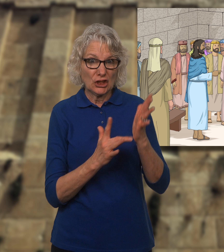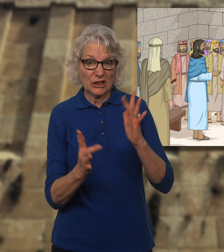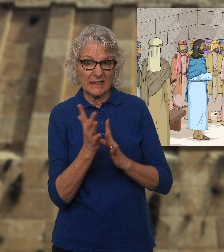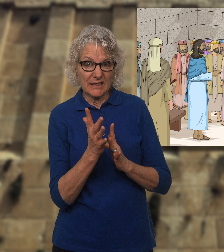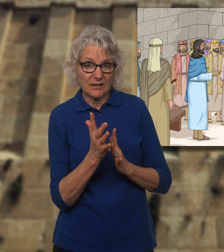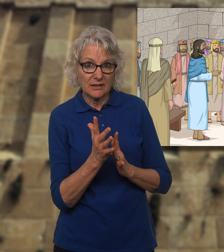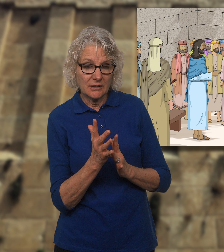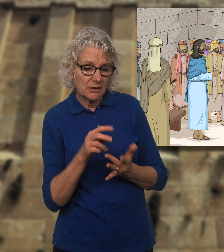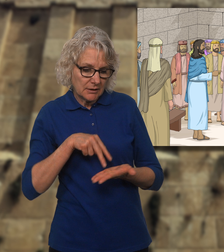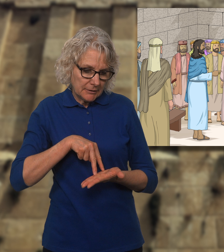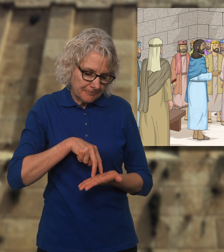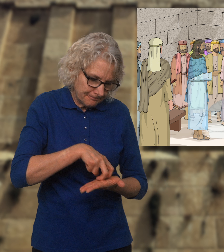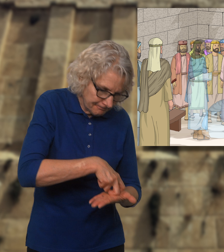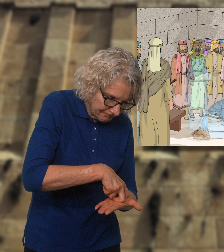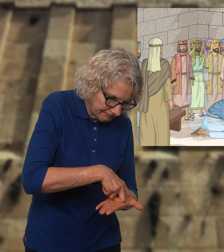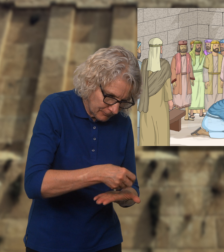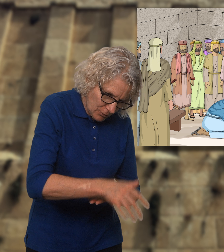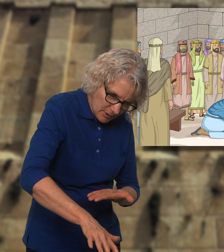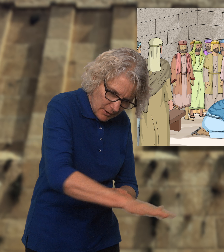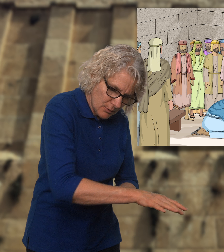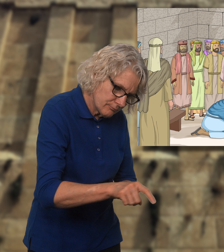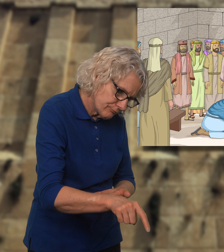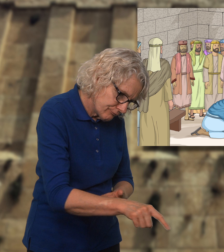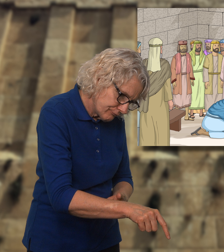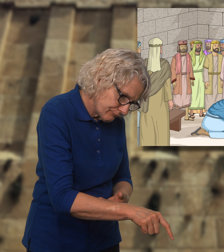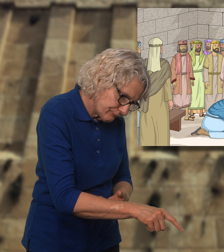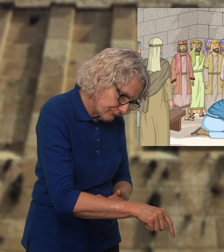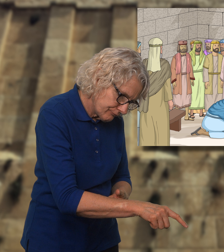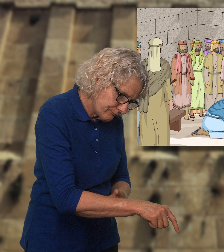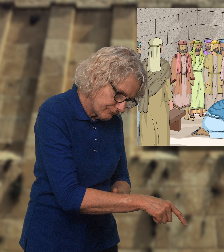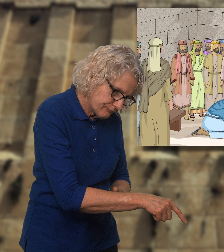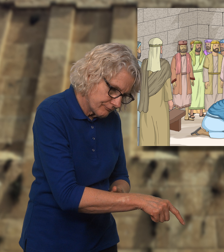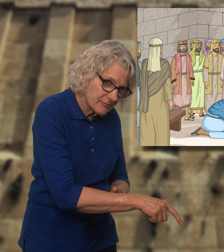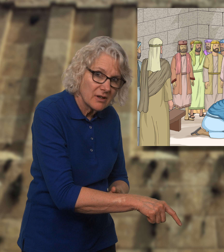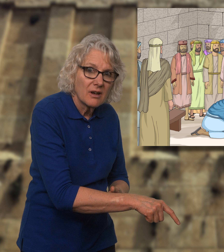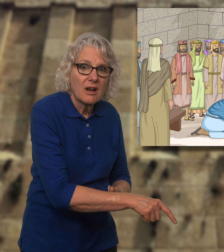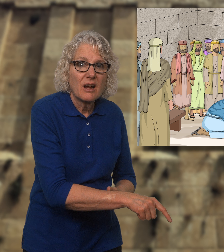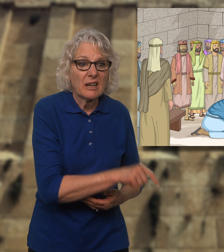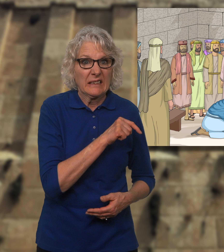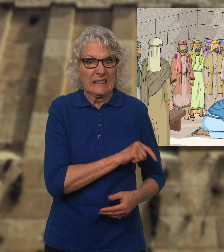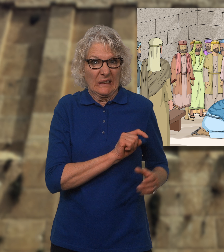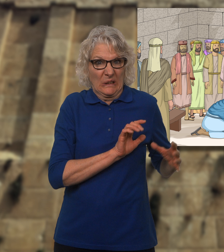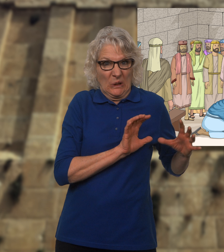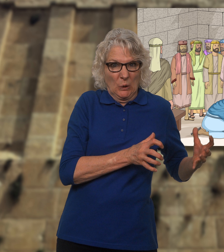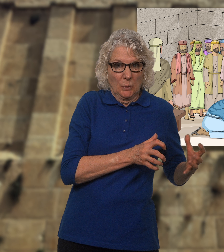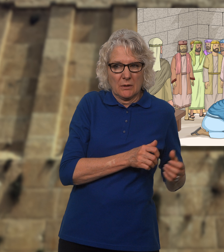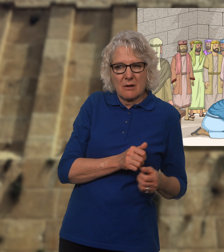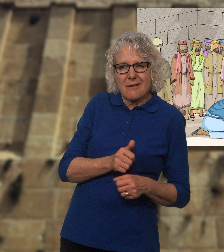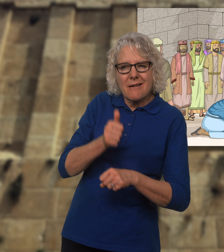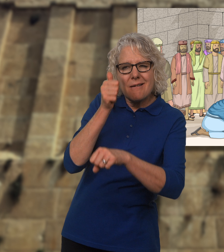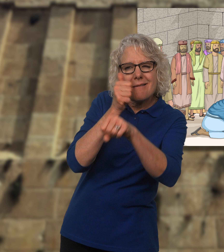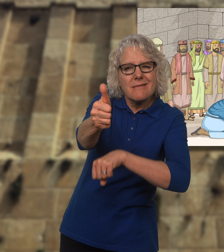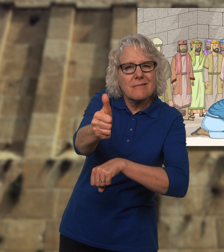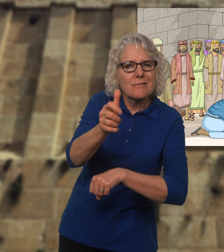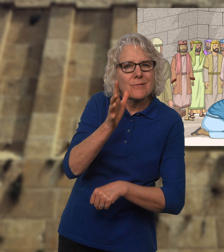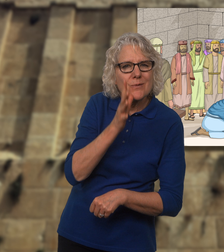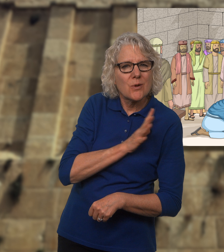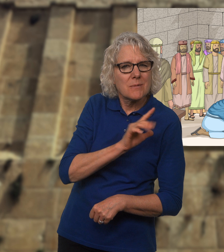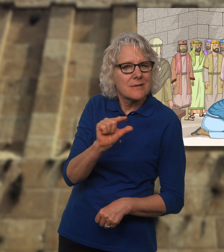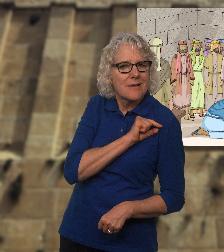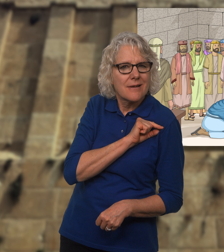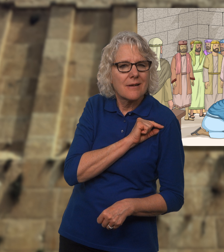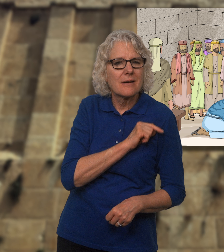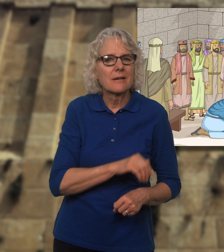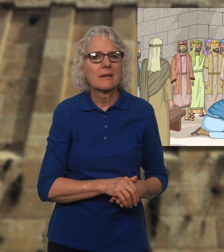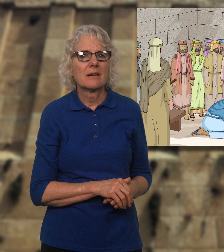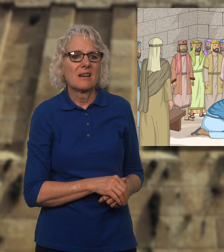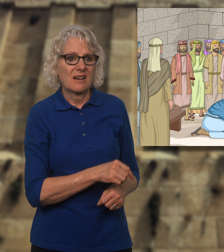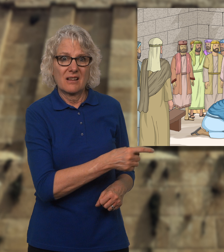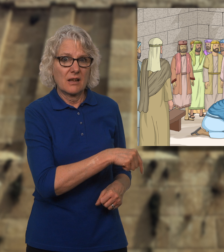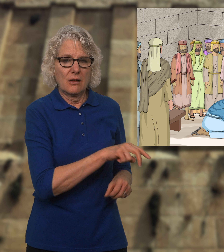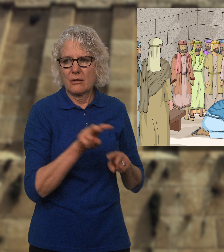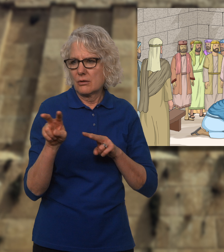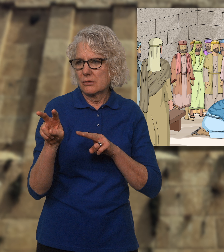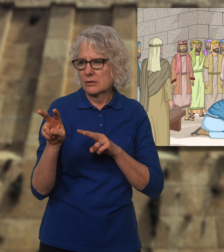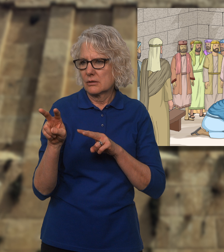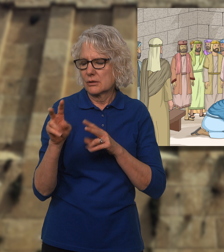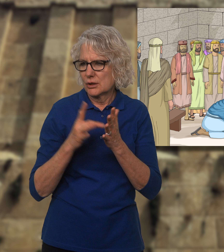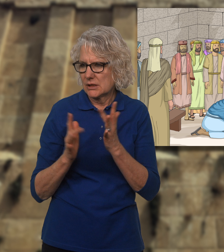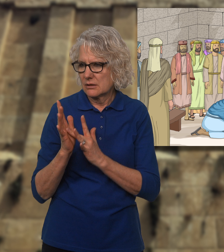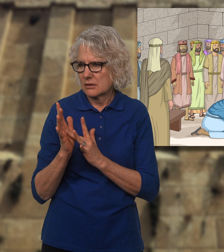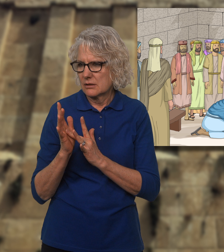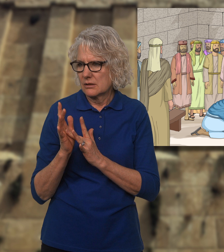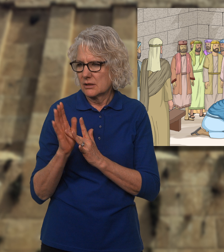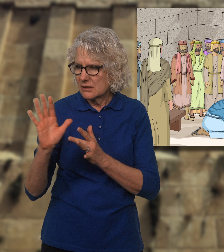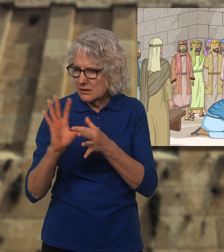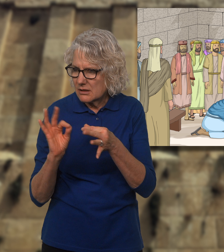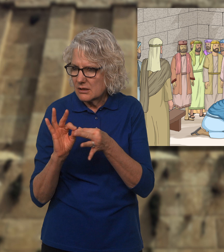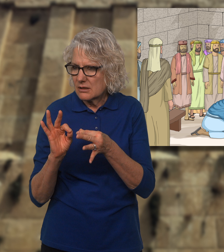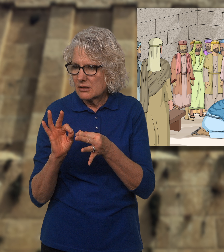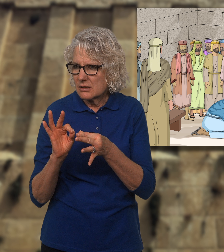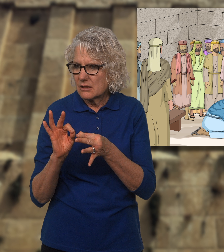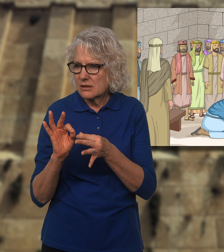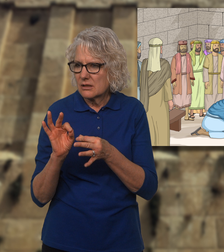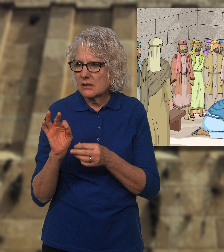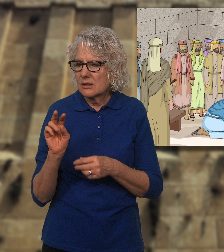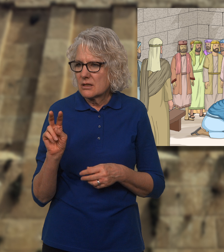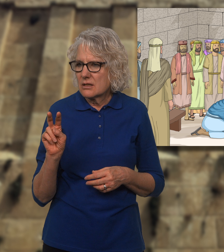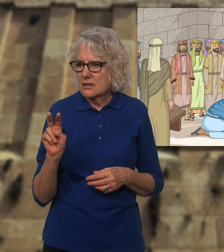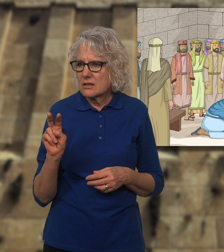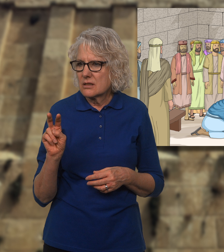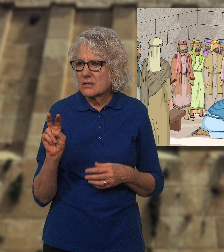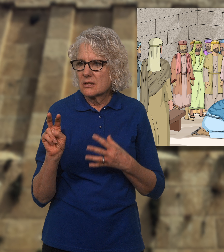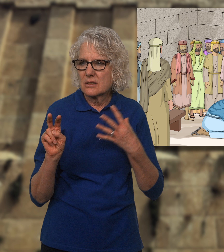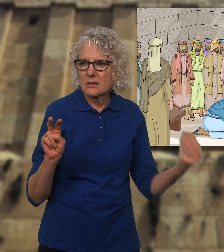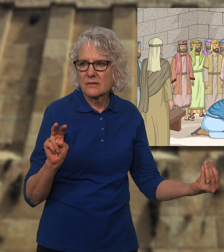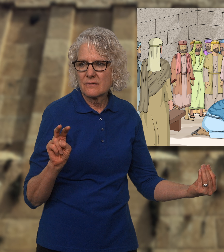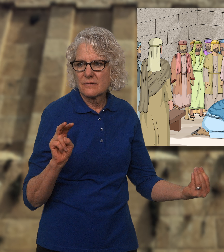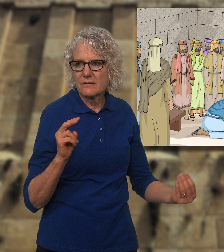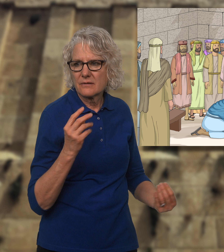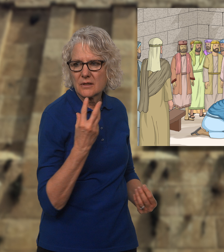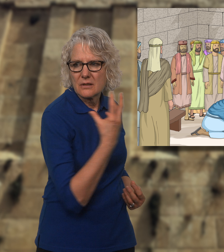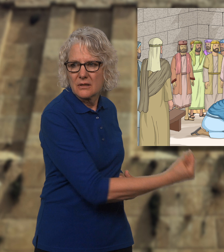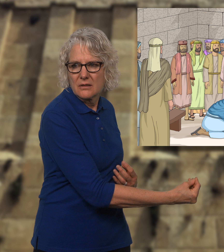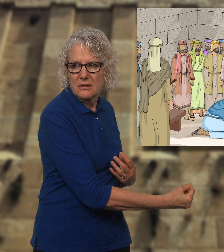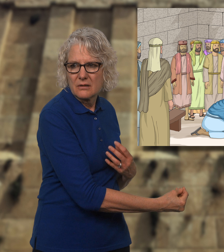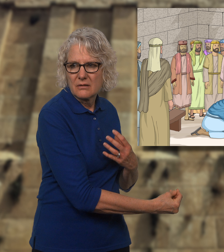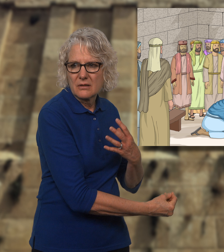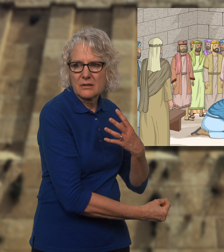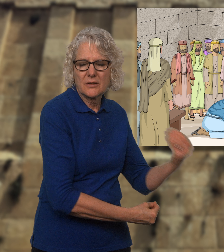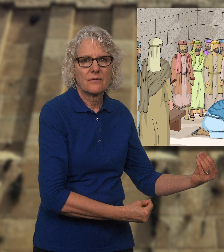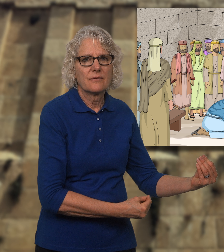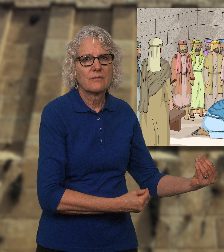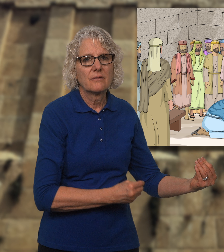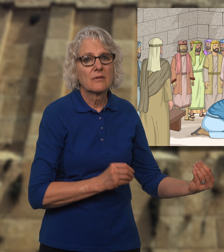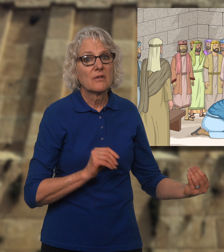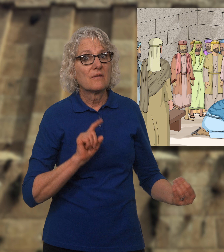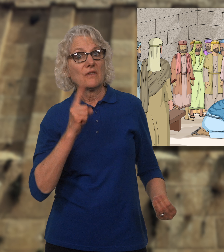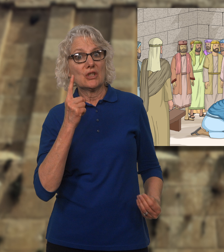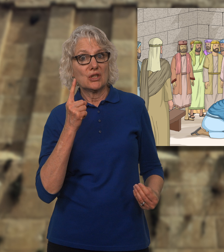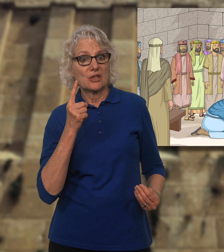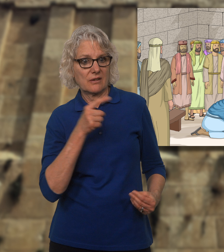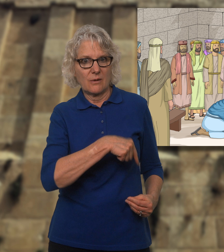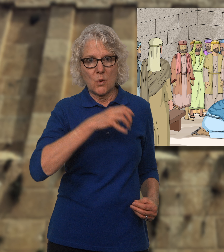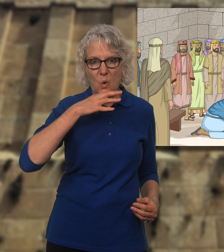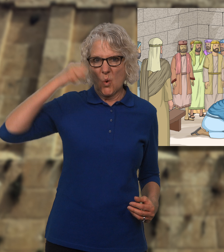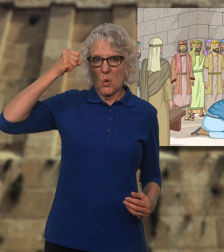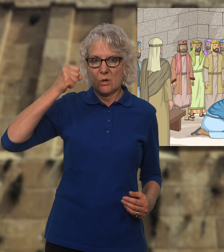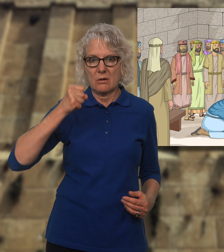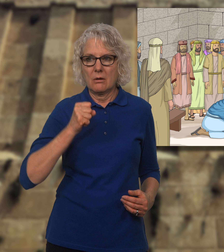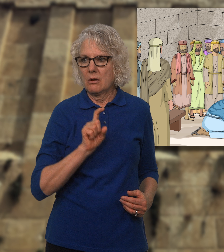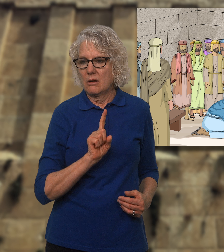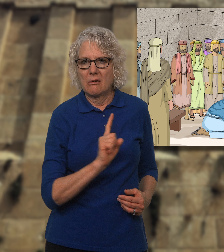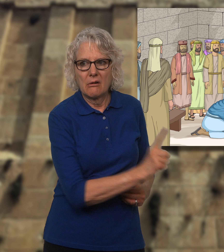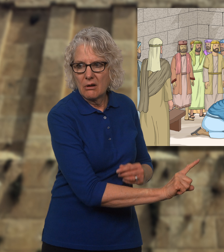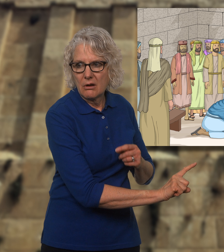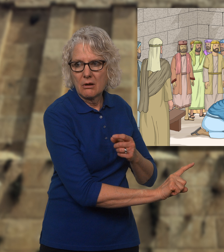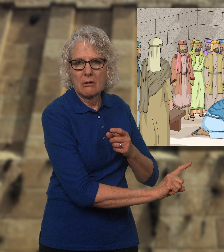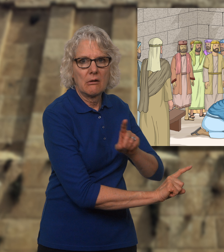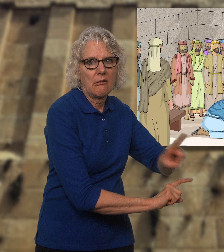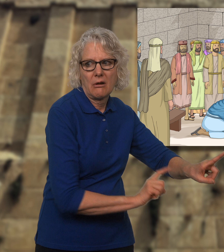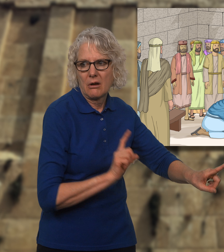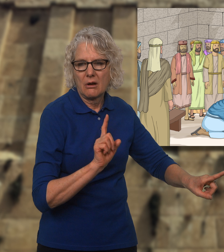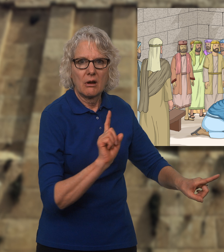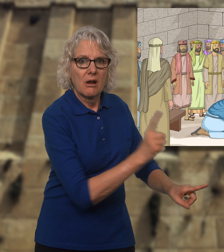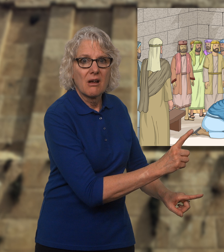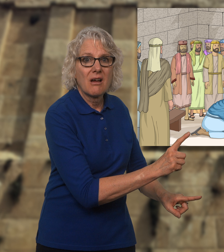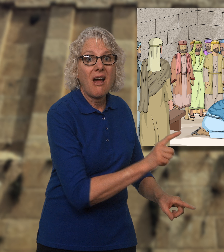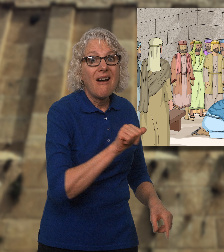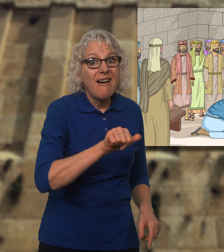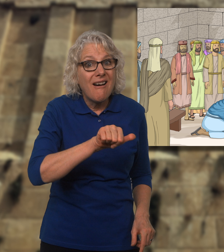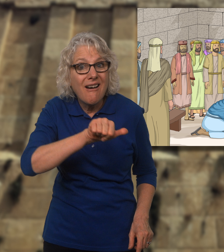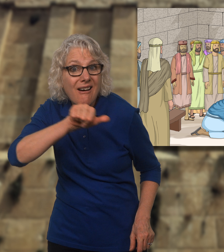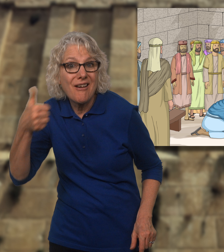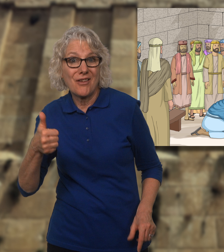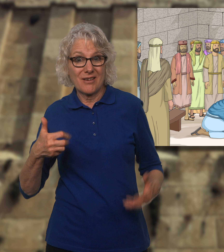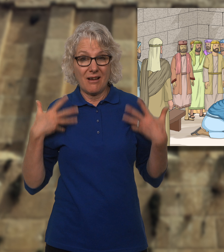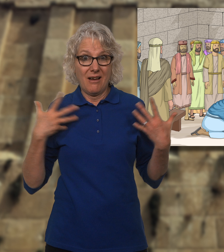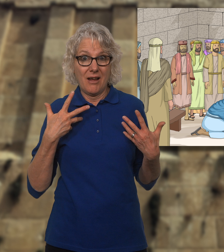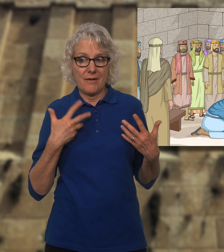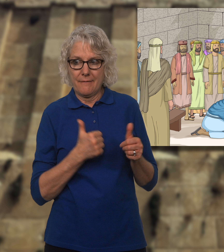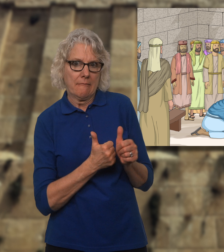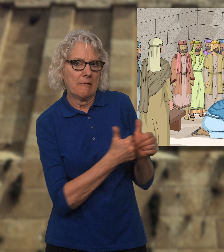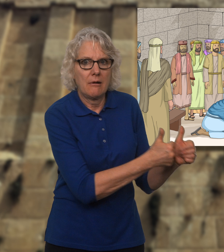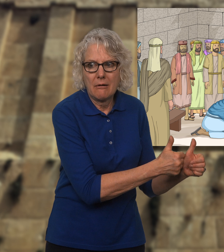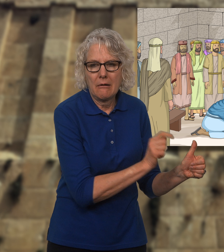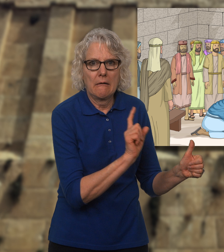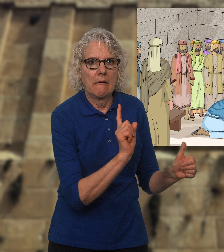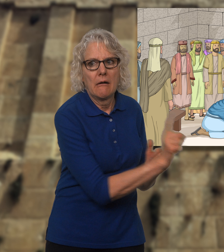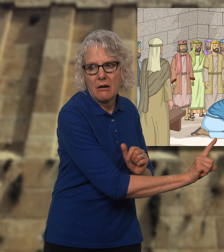And again He bent down and wrote on the ground.